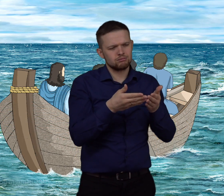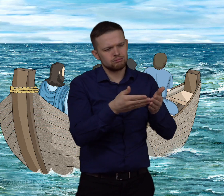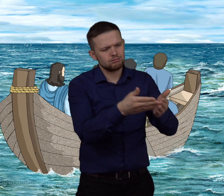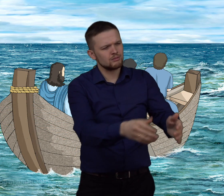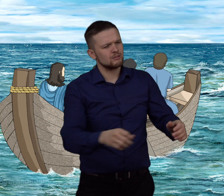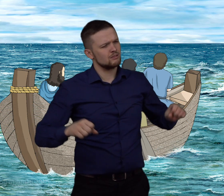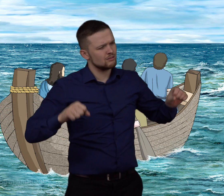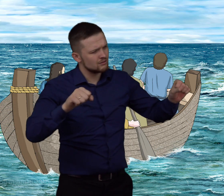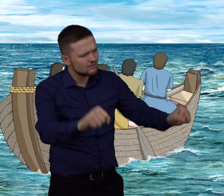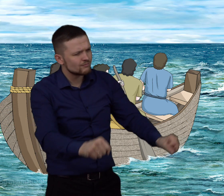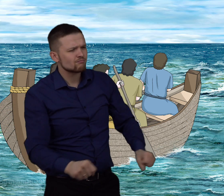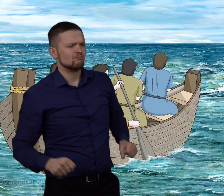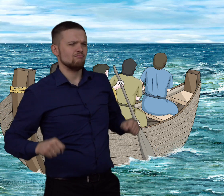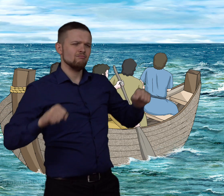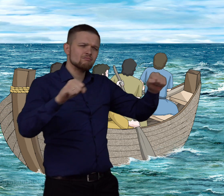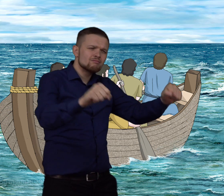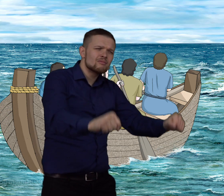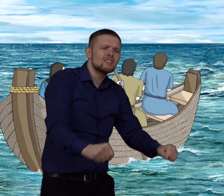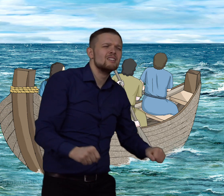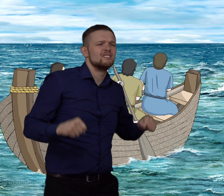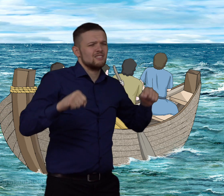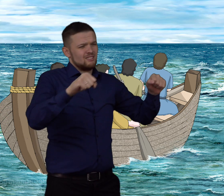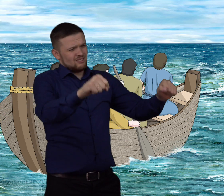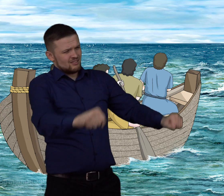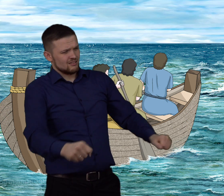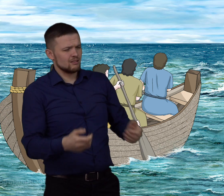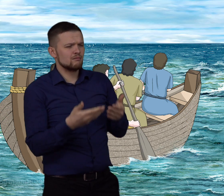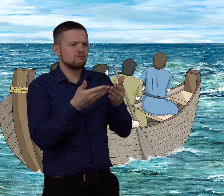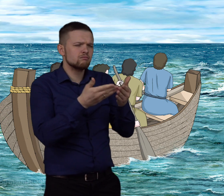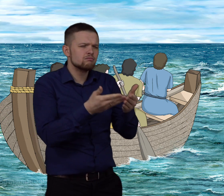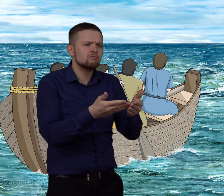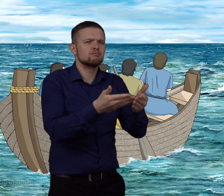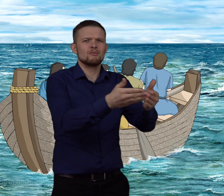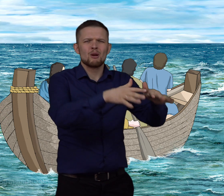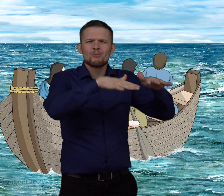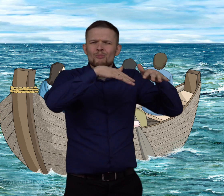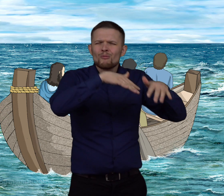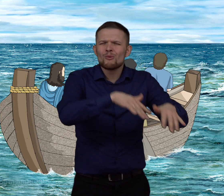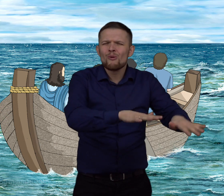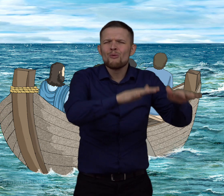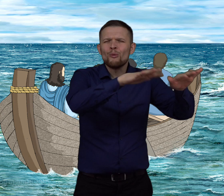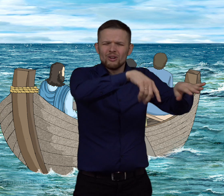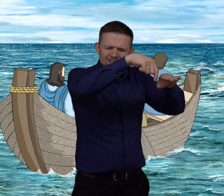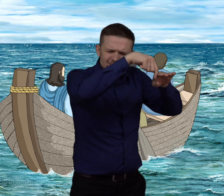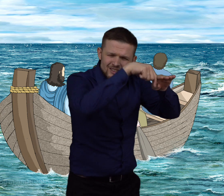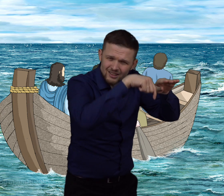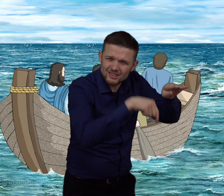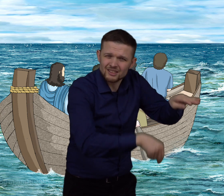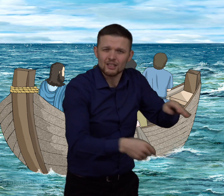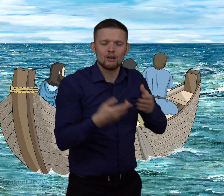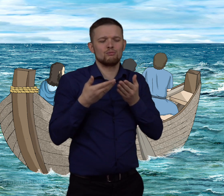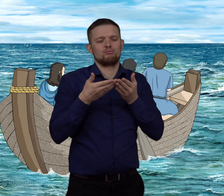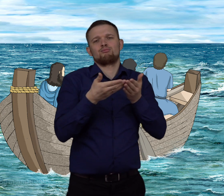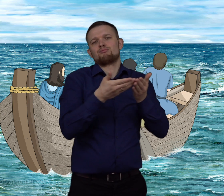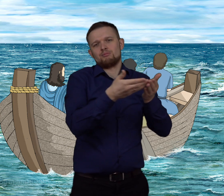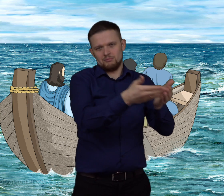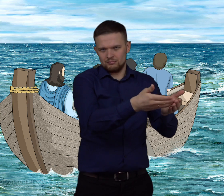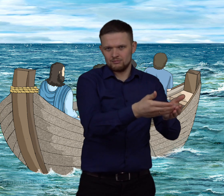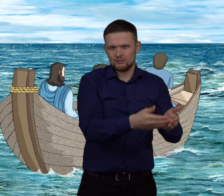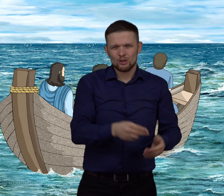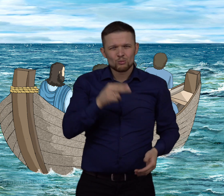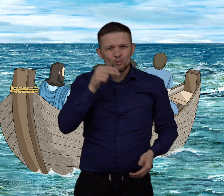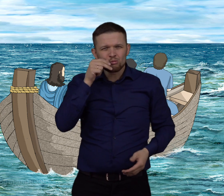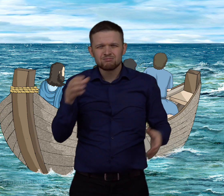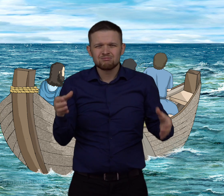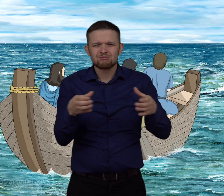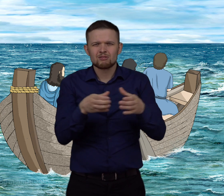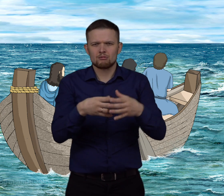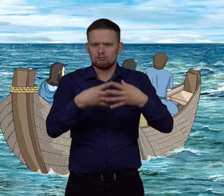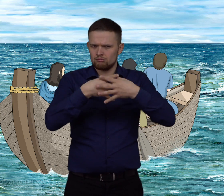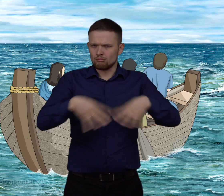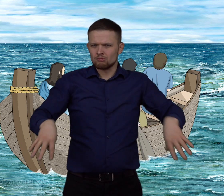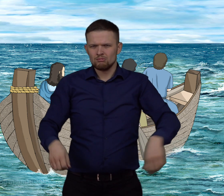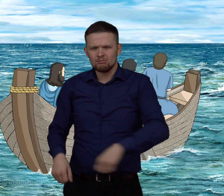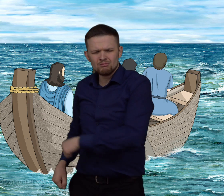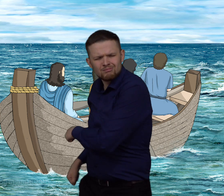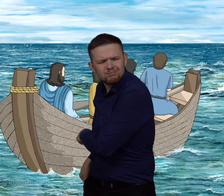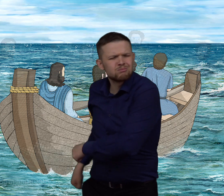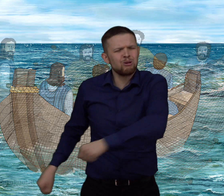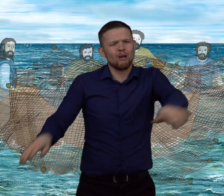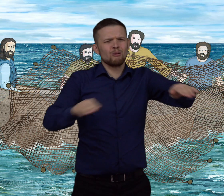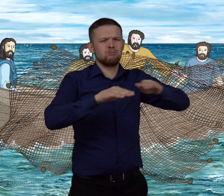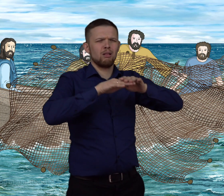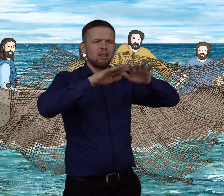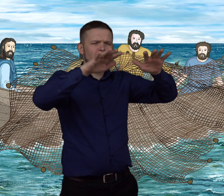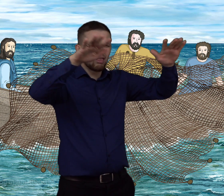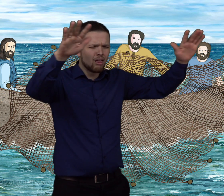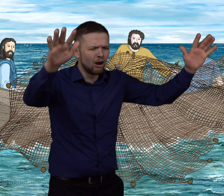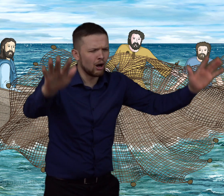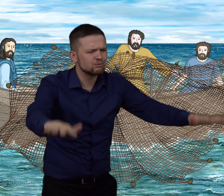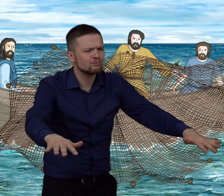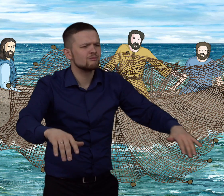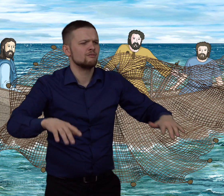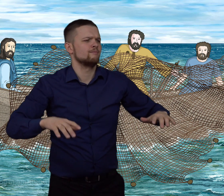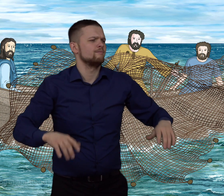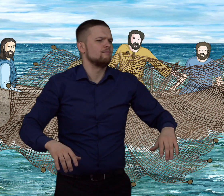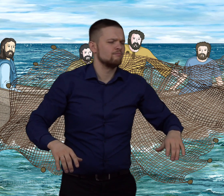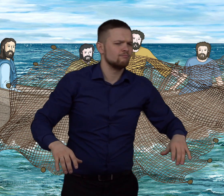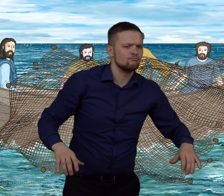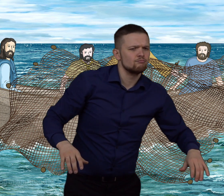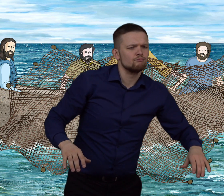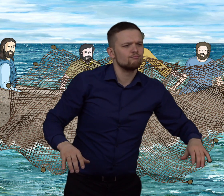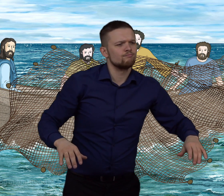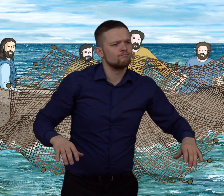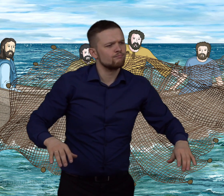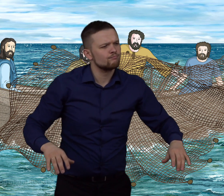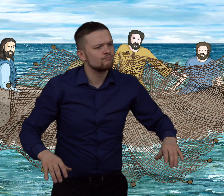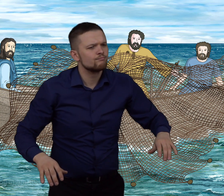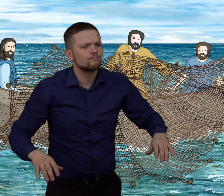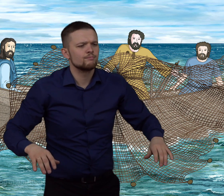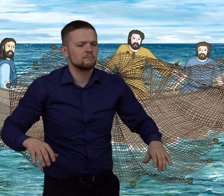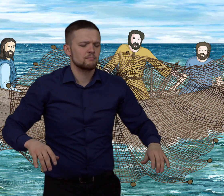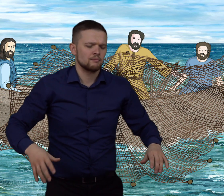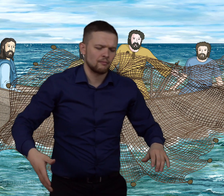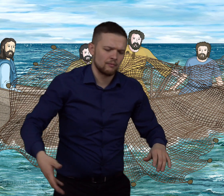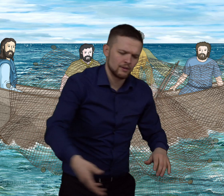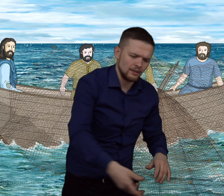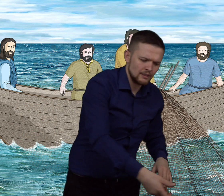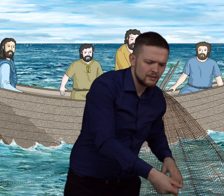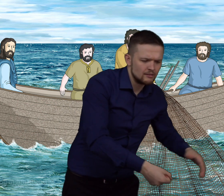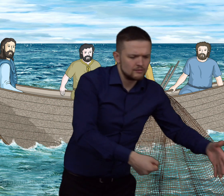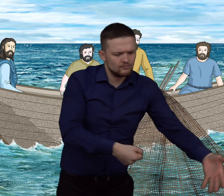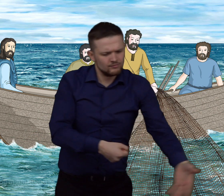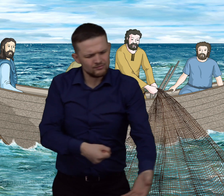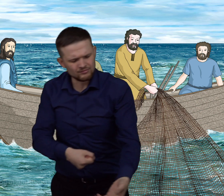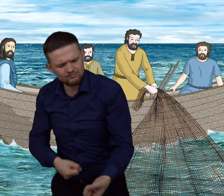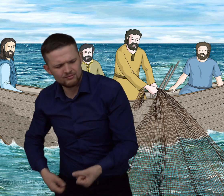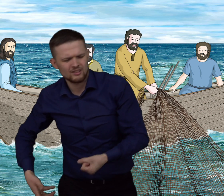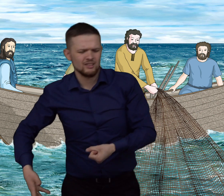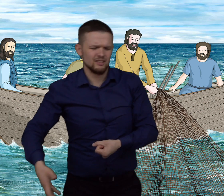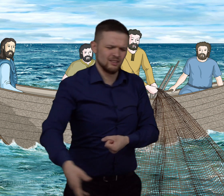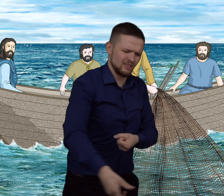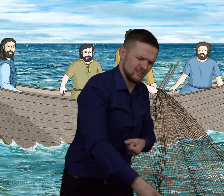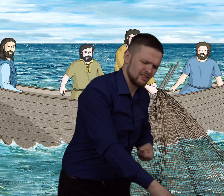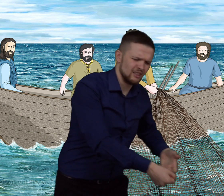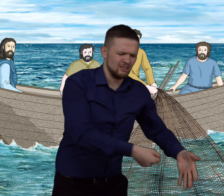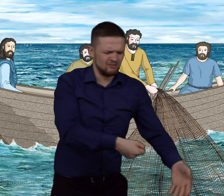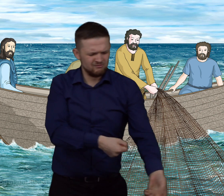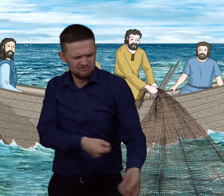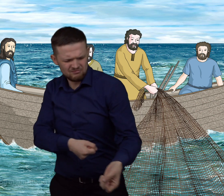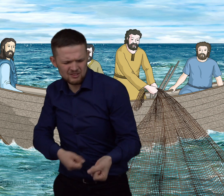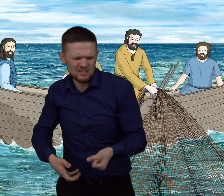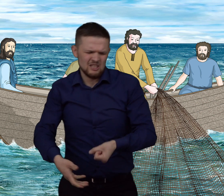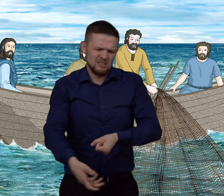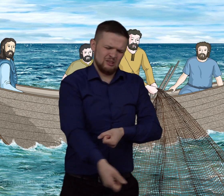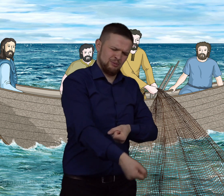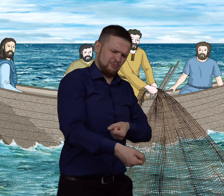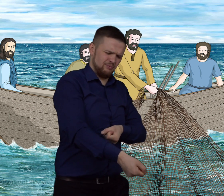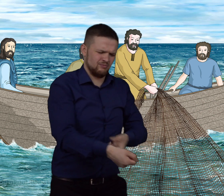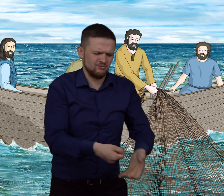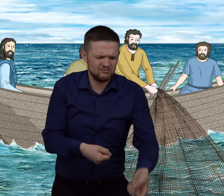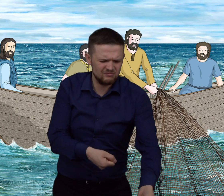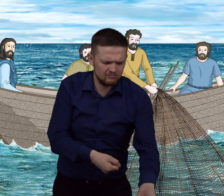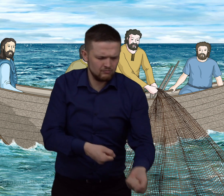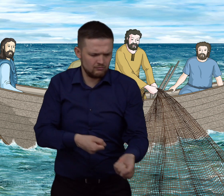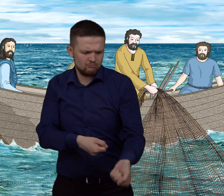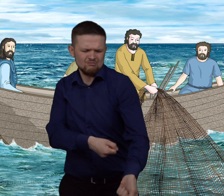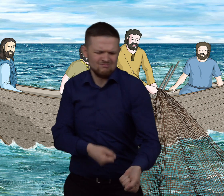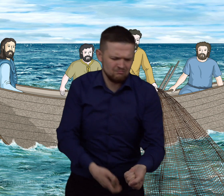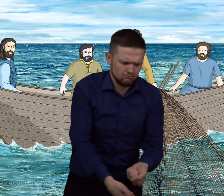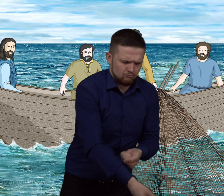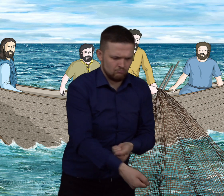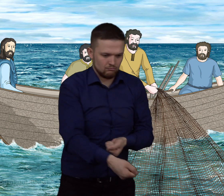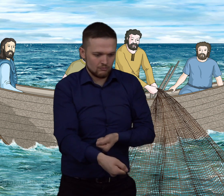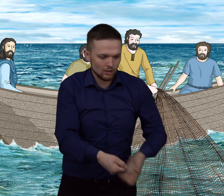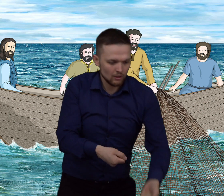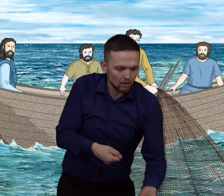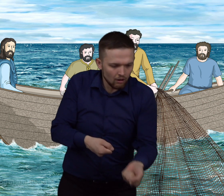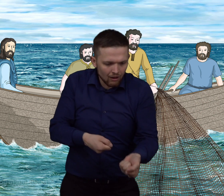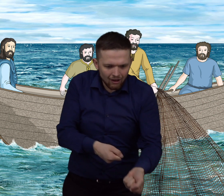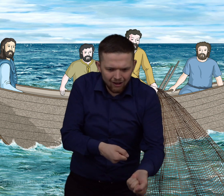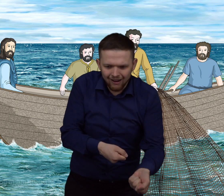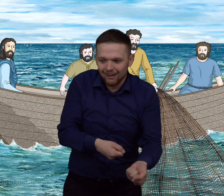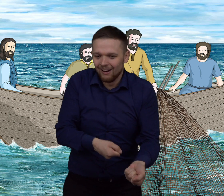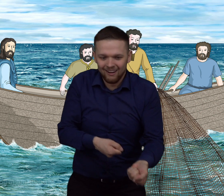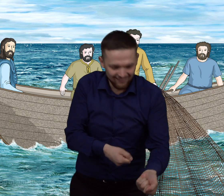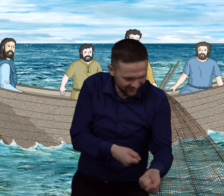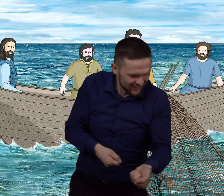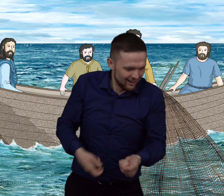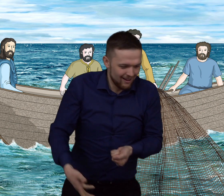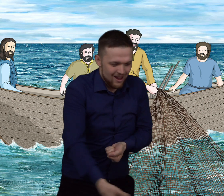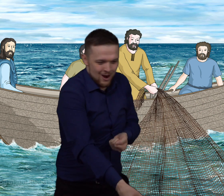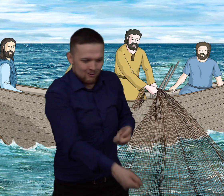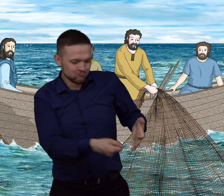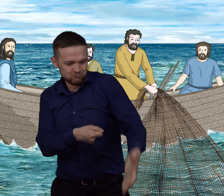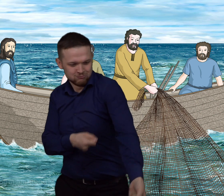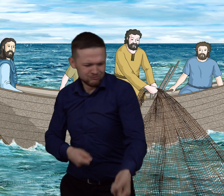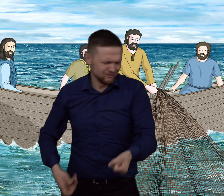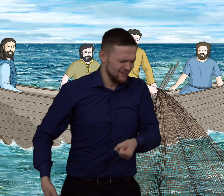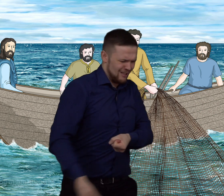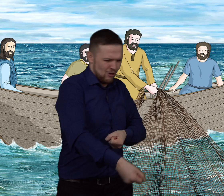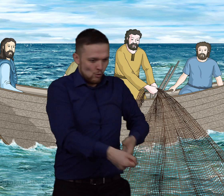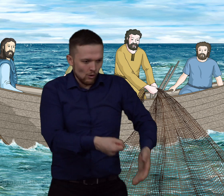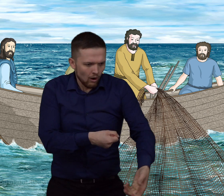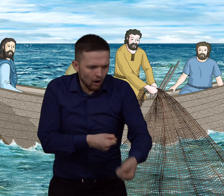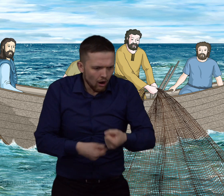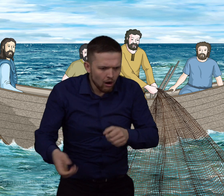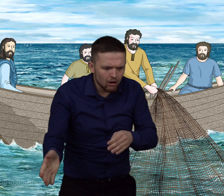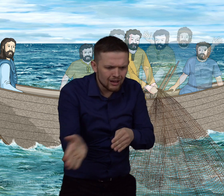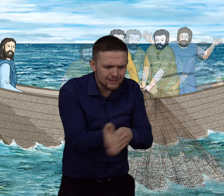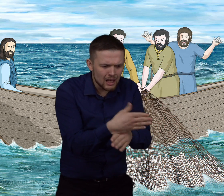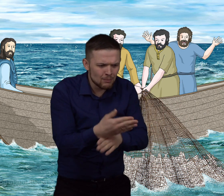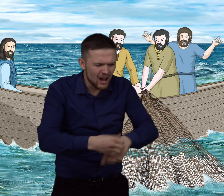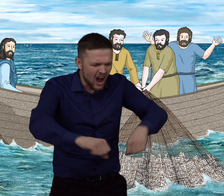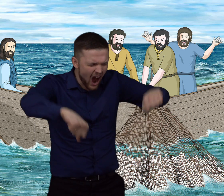When they had done so, they caught such a large number of fish that their nets began to tear.